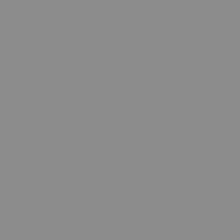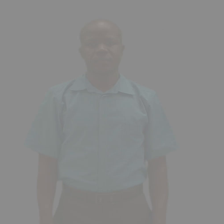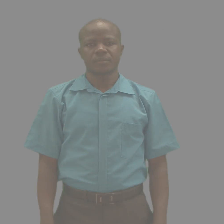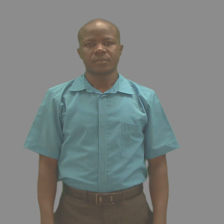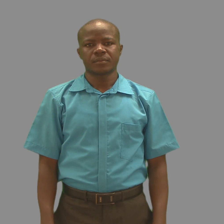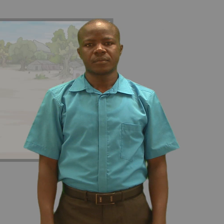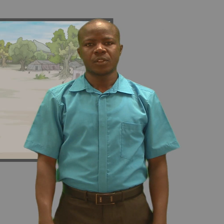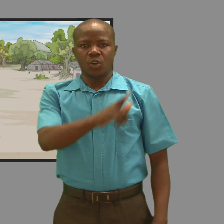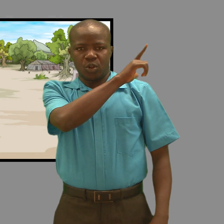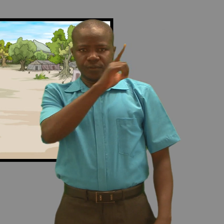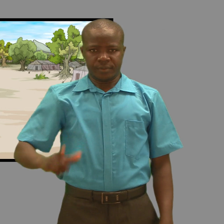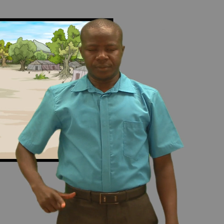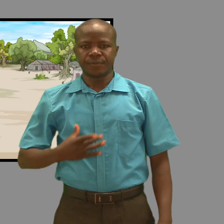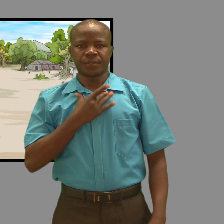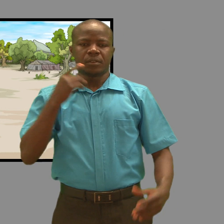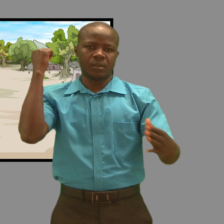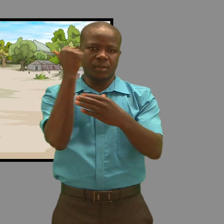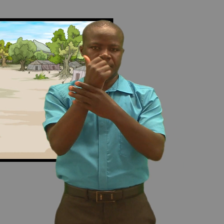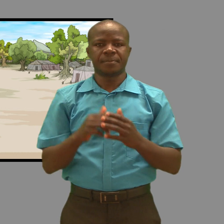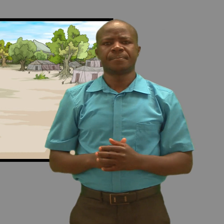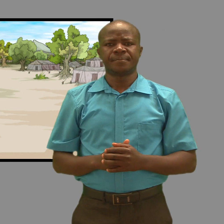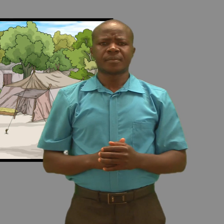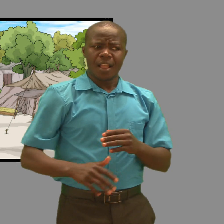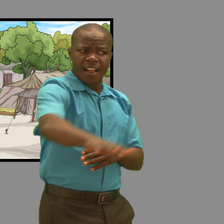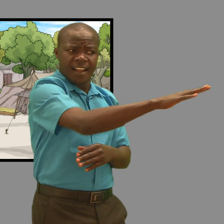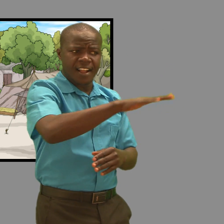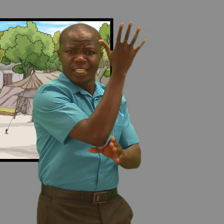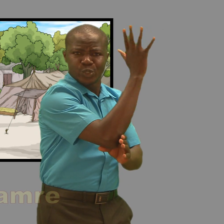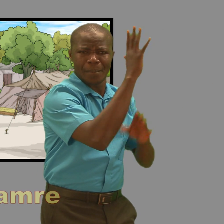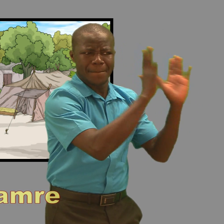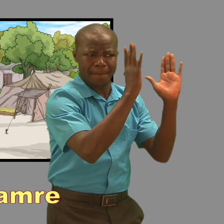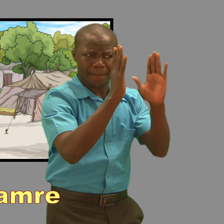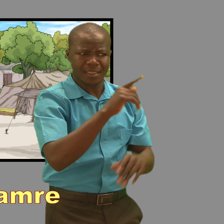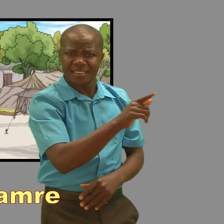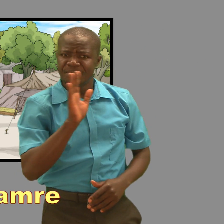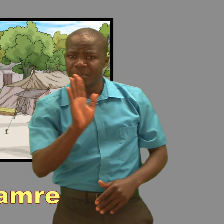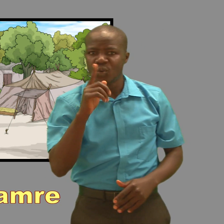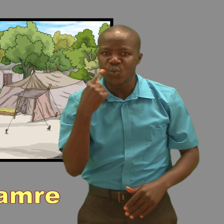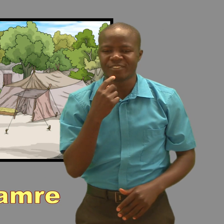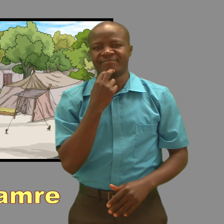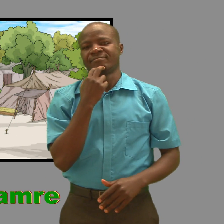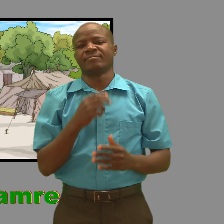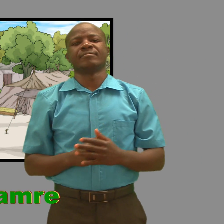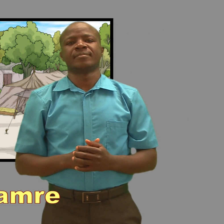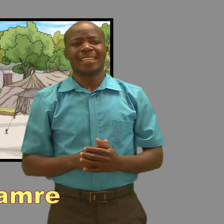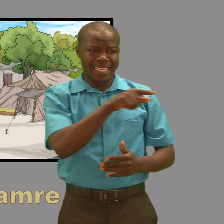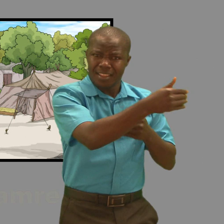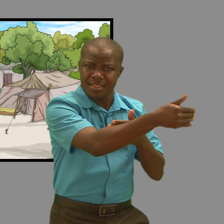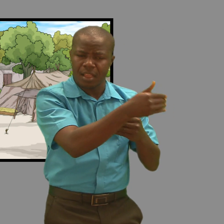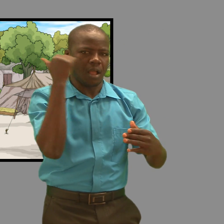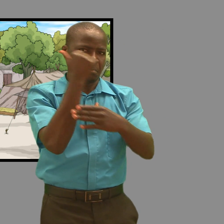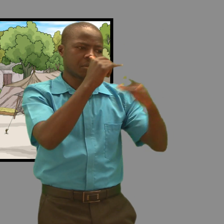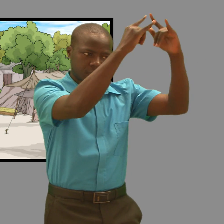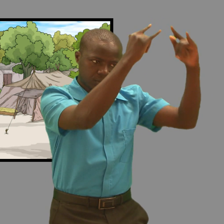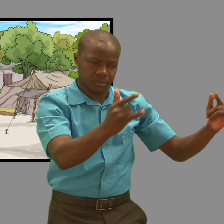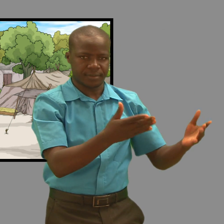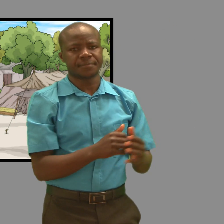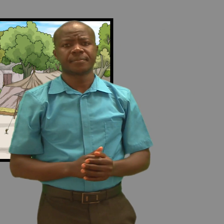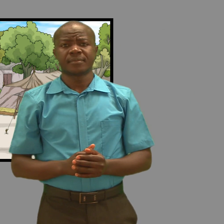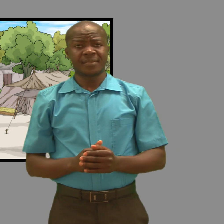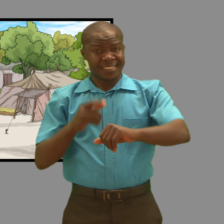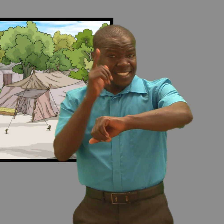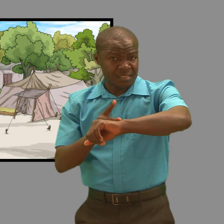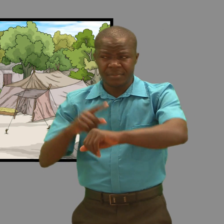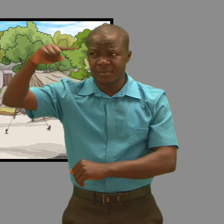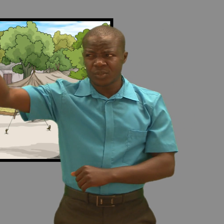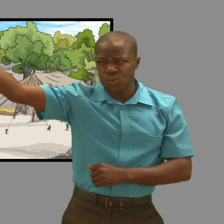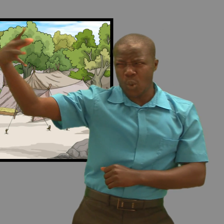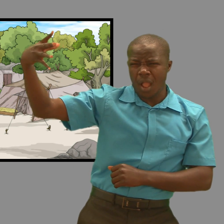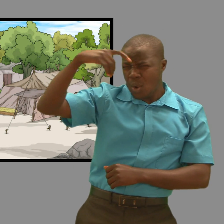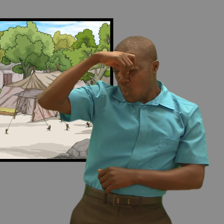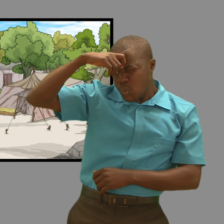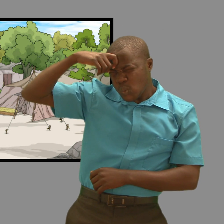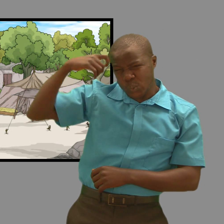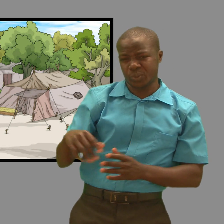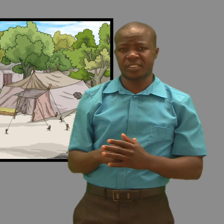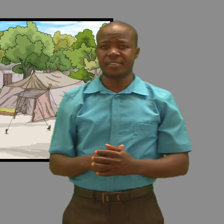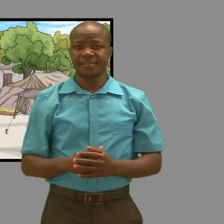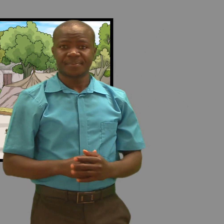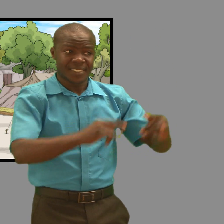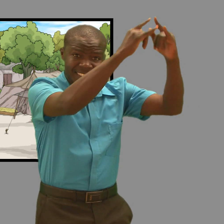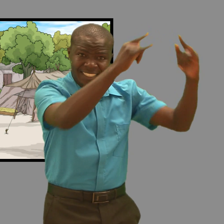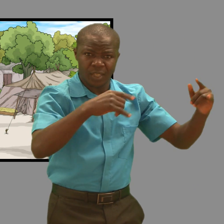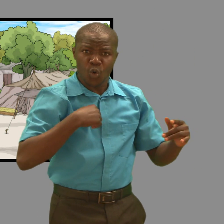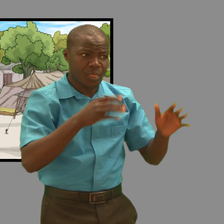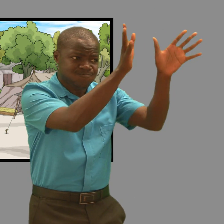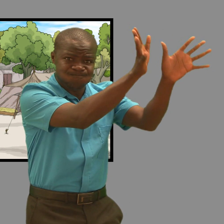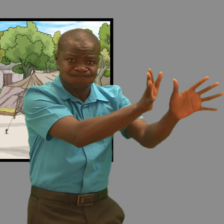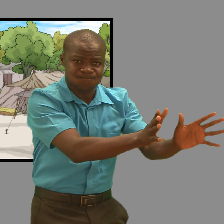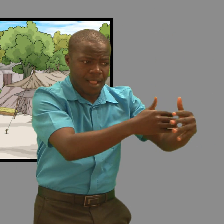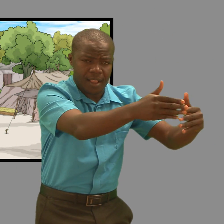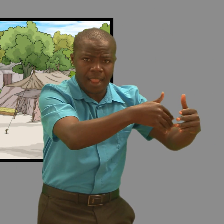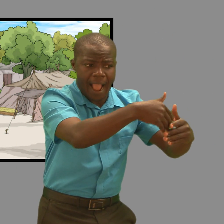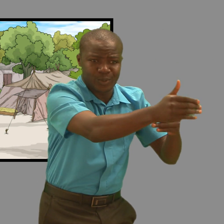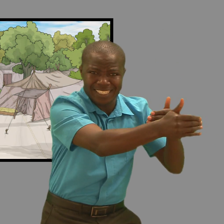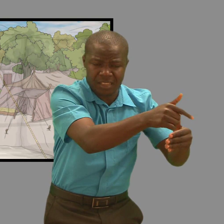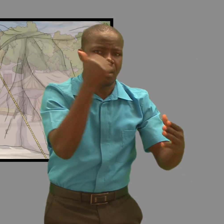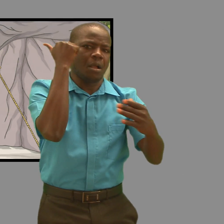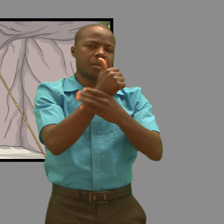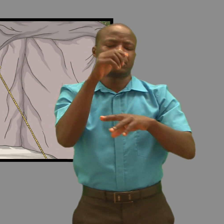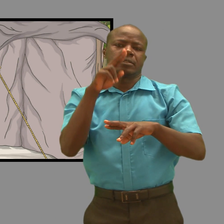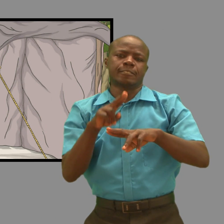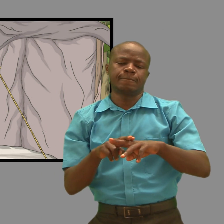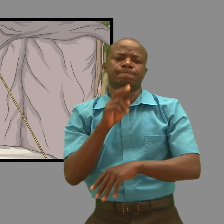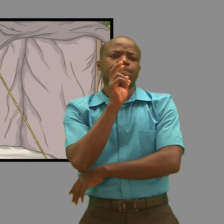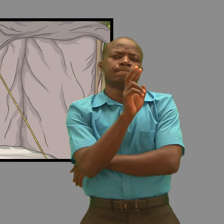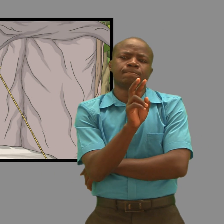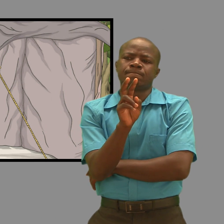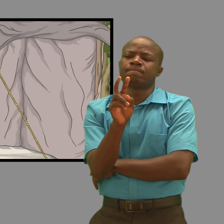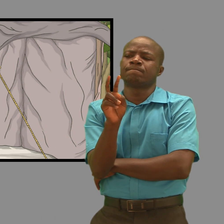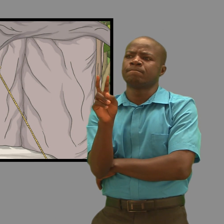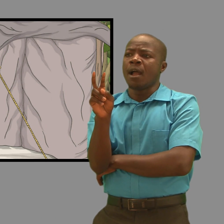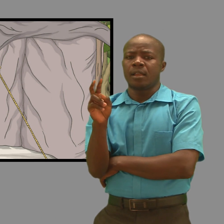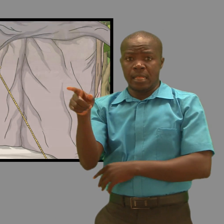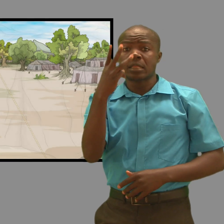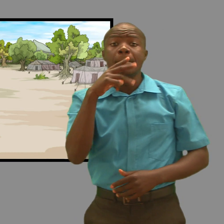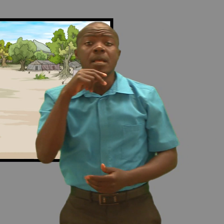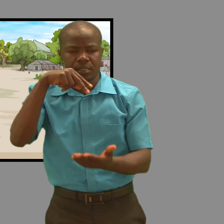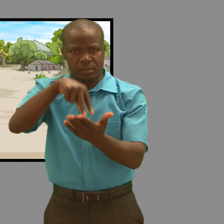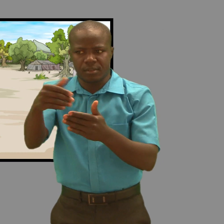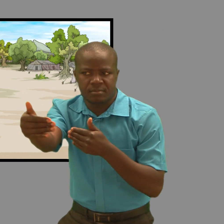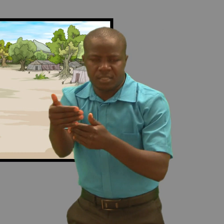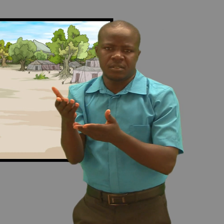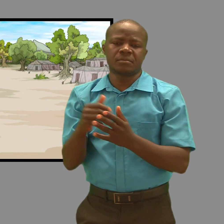Then the LORD appeared to Abraham by the Oaks of Mamre in the heat of the day, while he was sitting at the entrance of his tent.